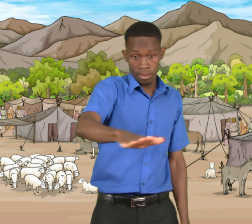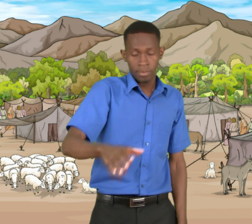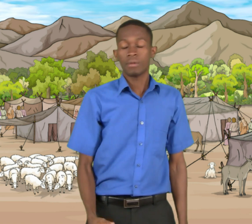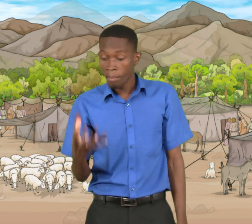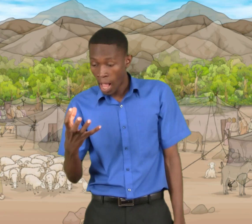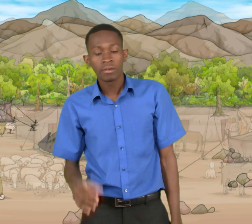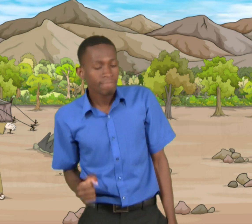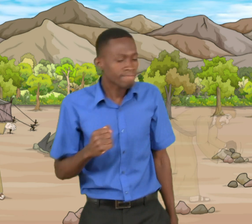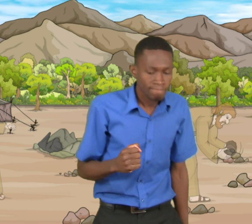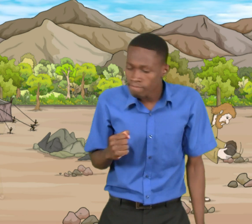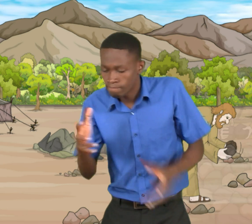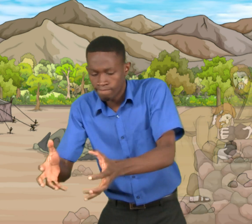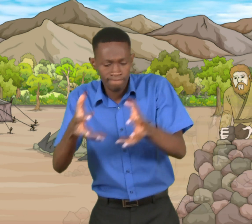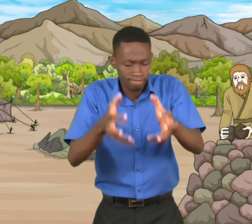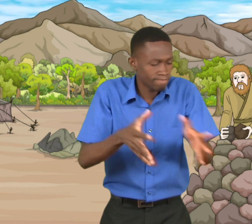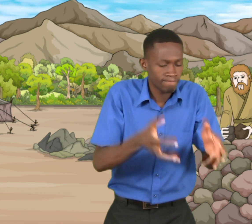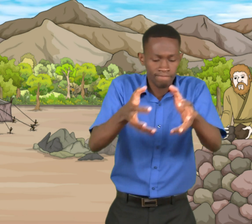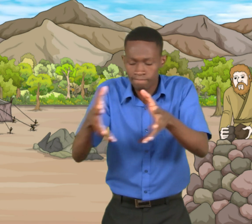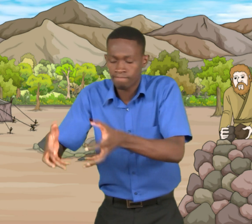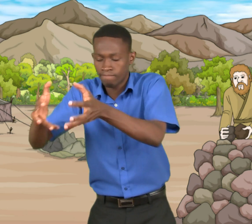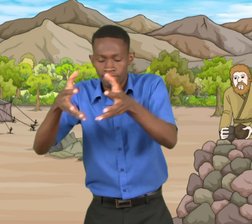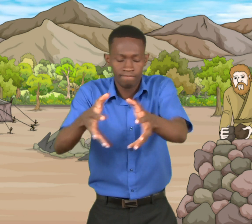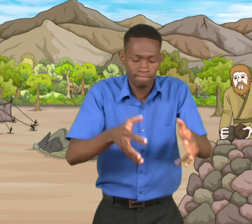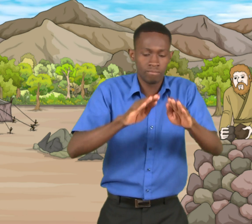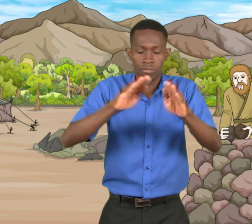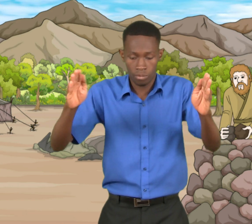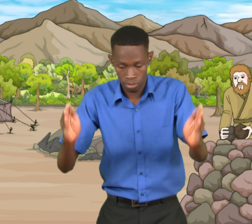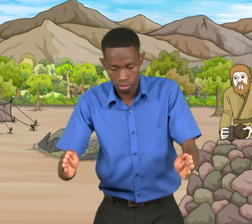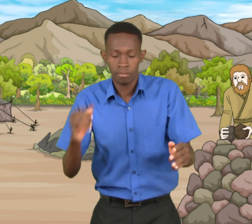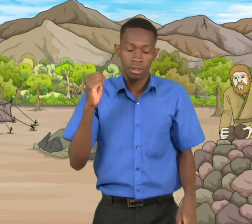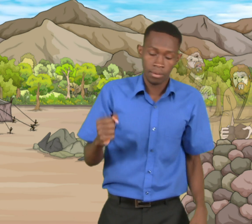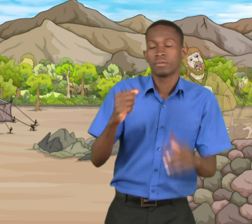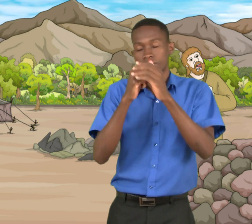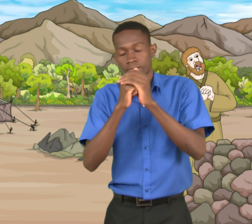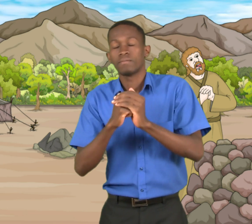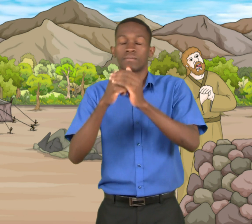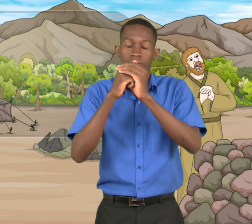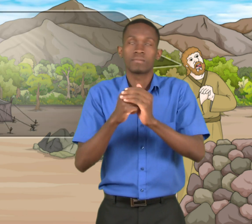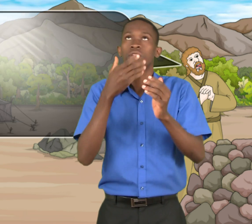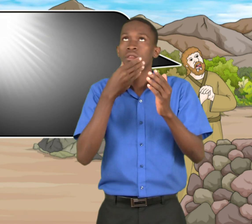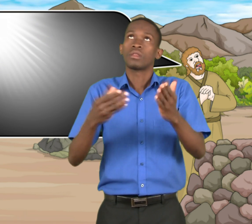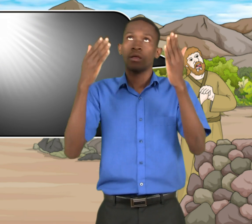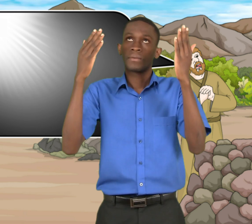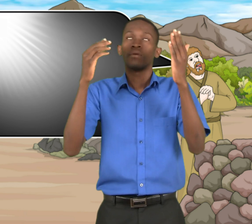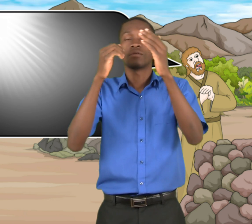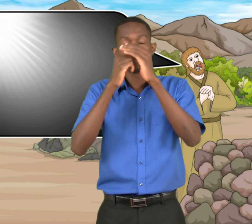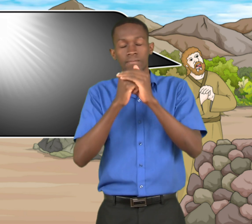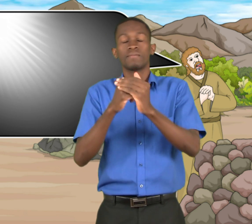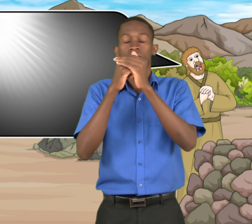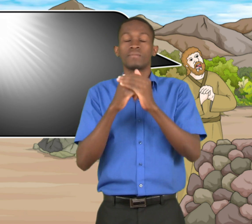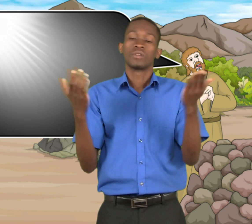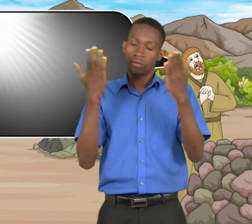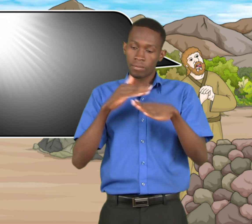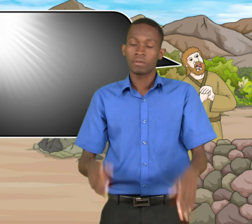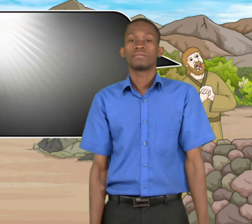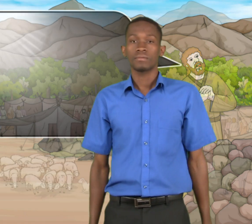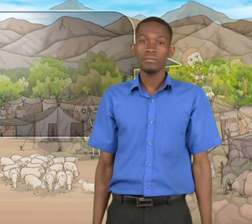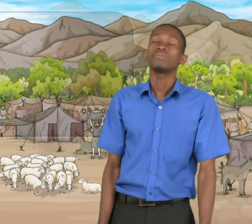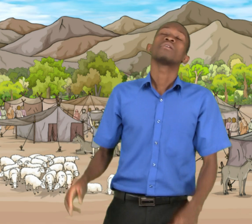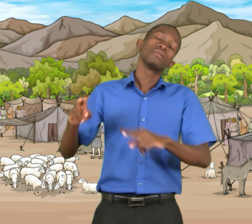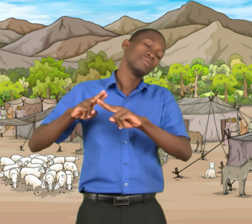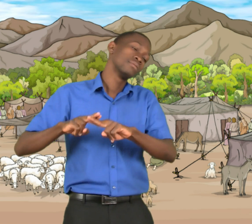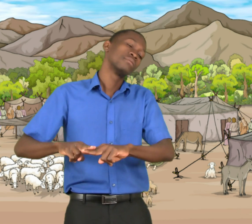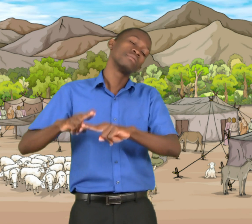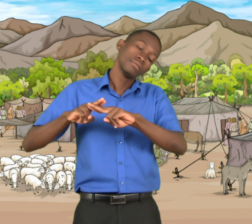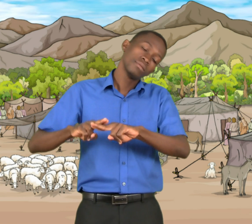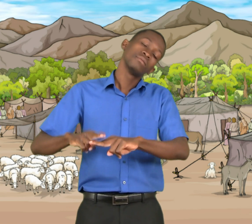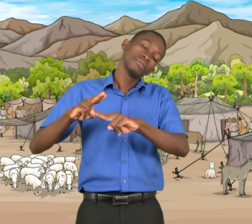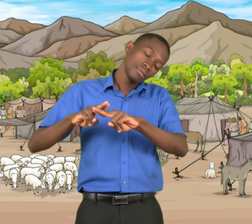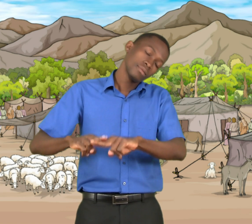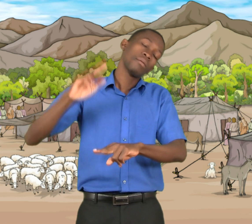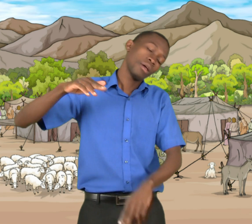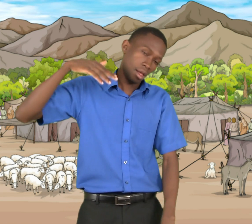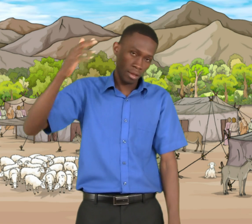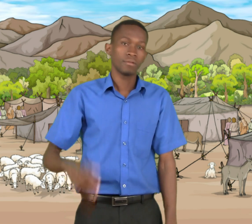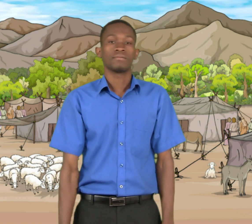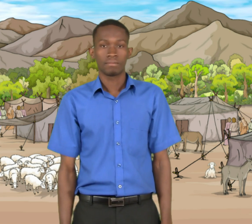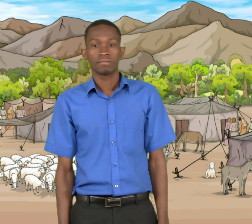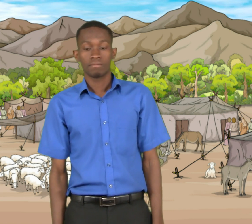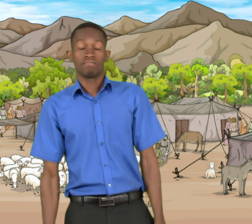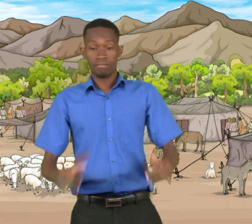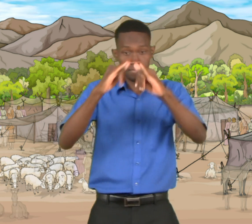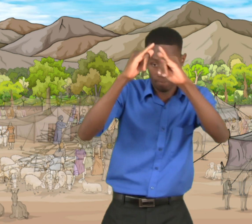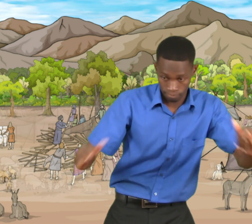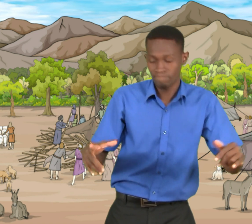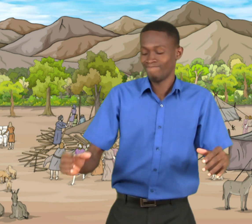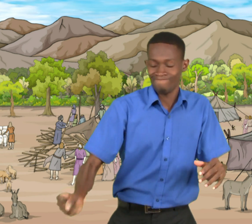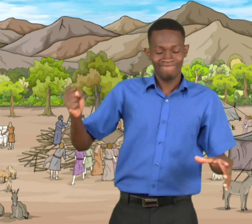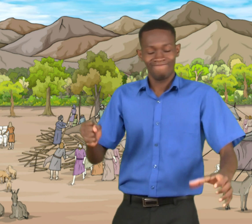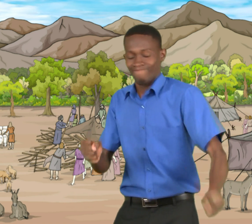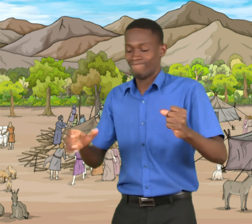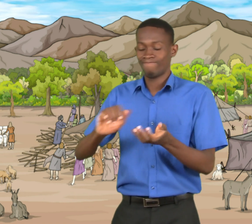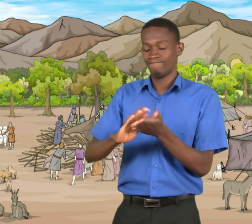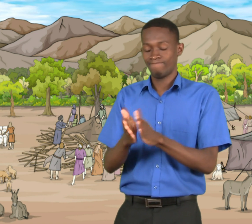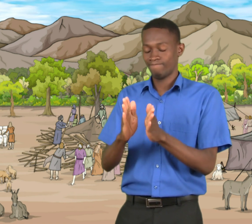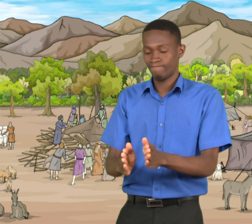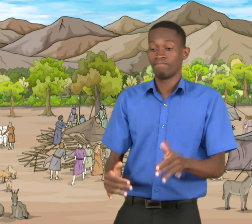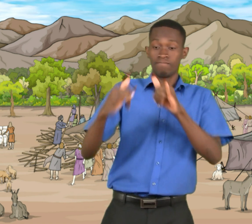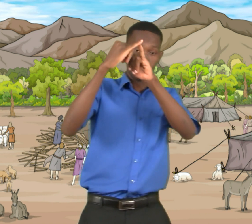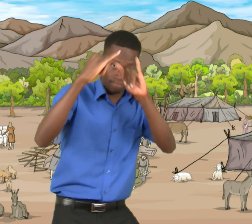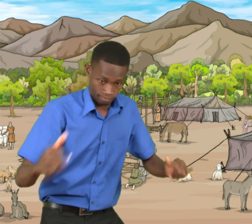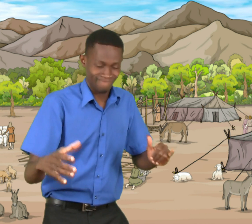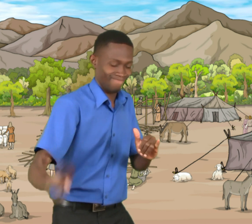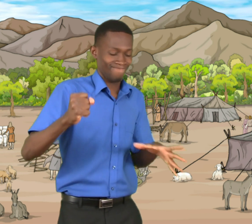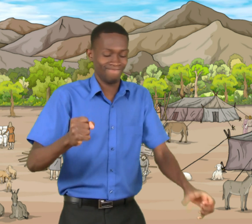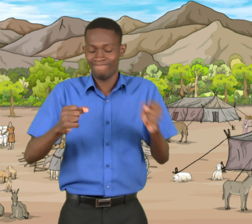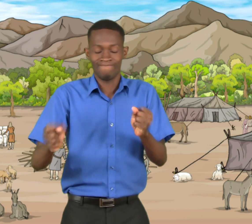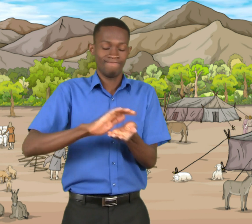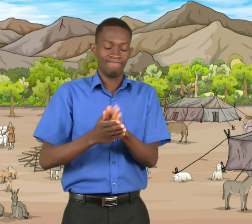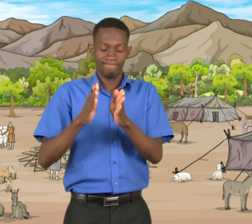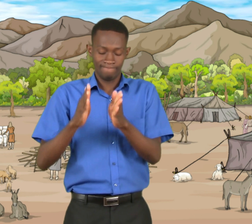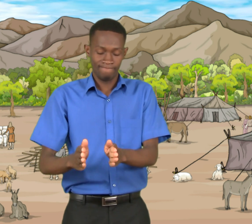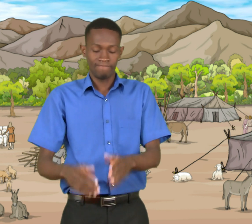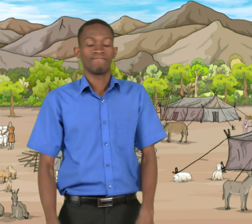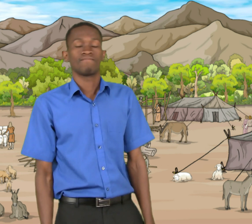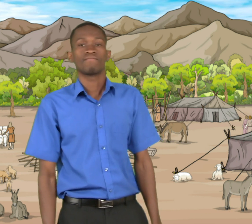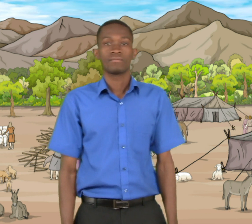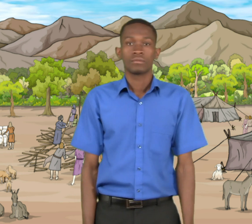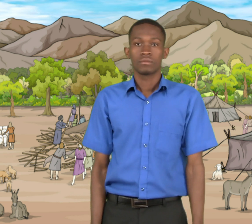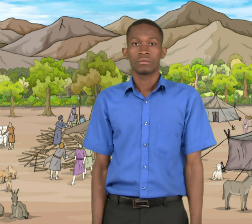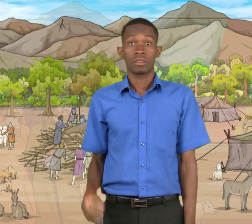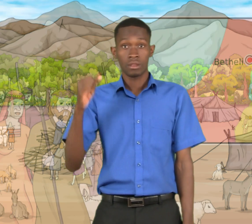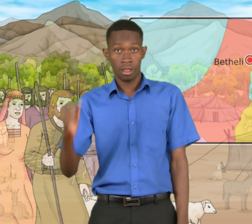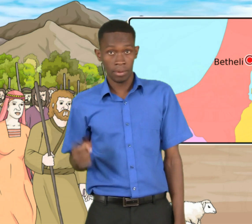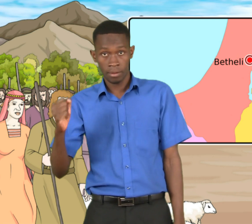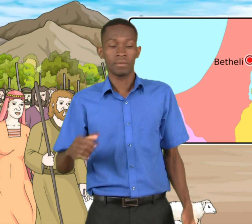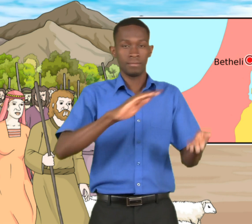There he built an altar to the LORD, and he called on the name of the LORD.